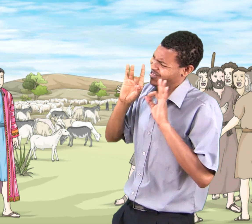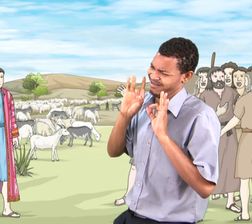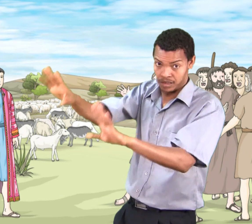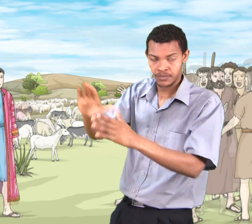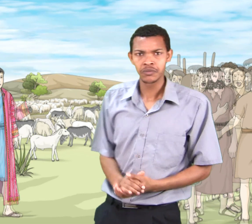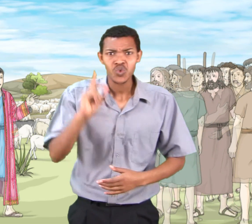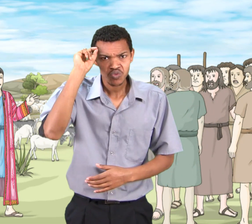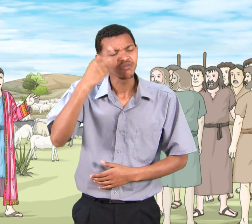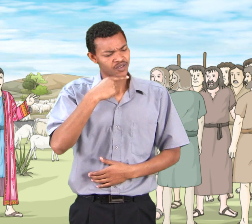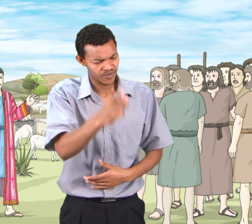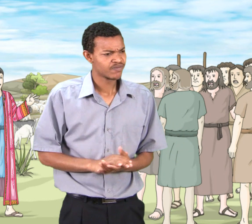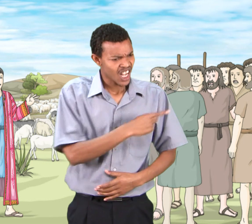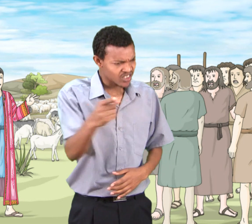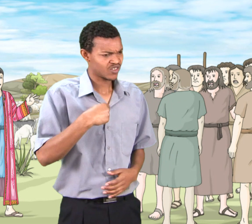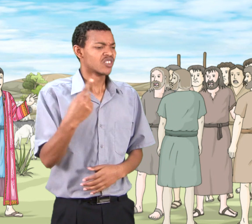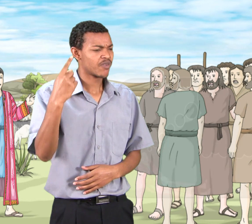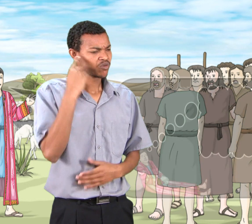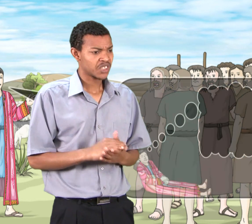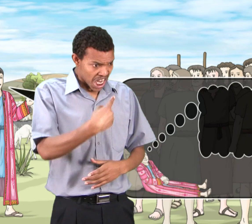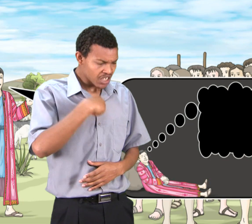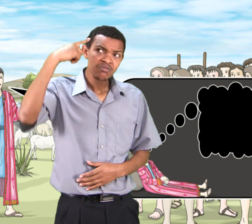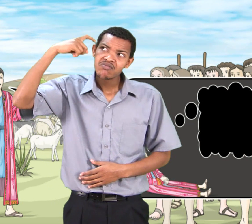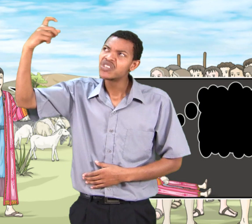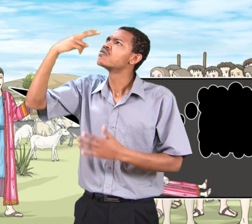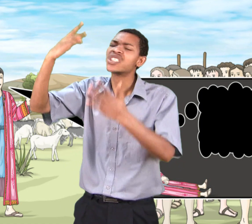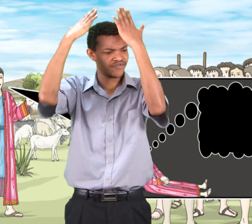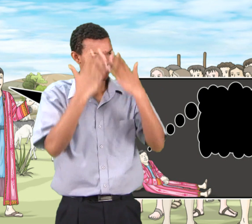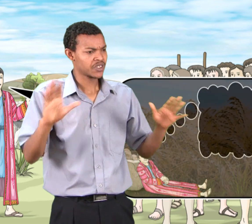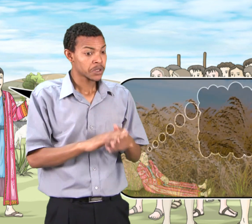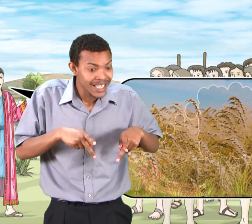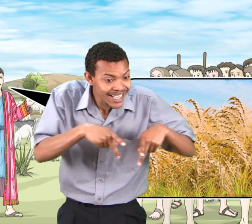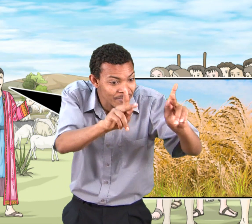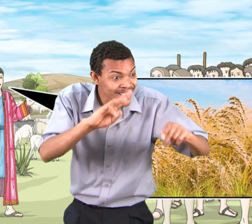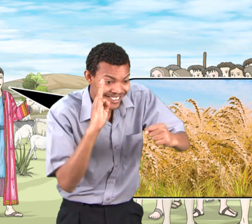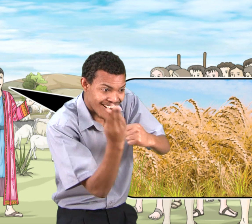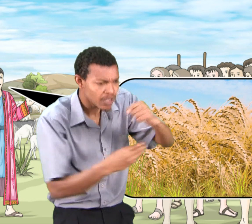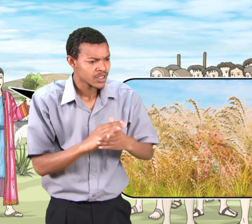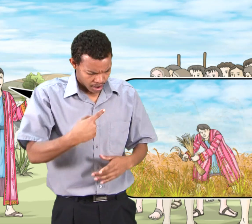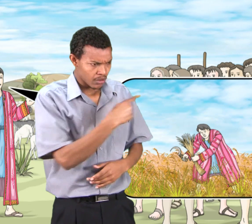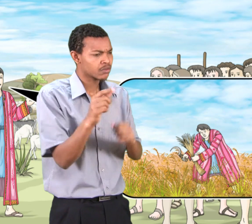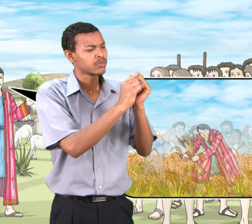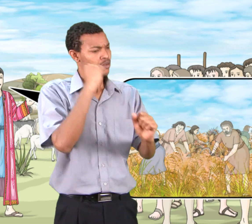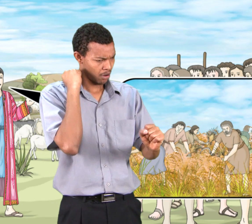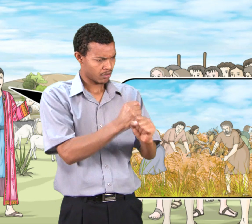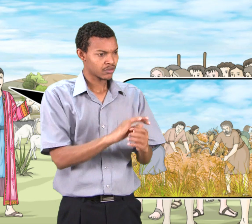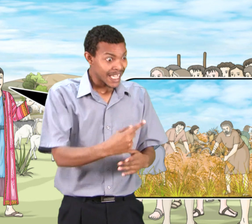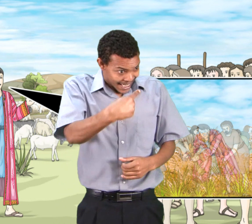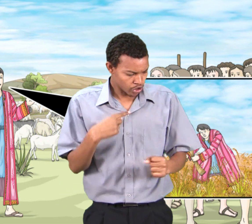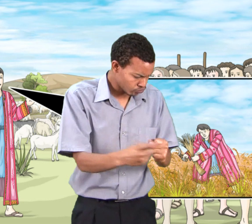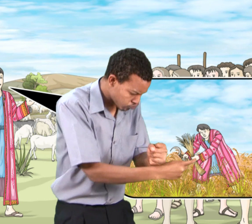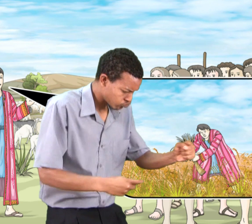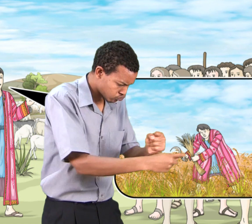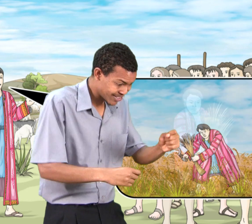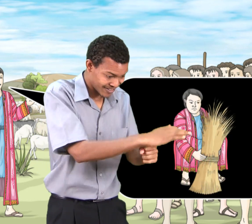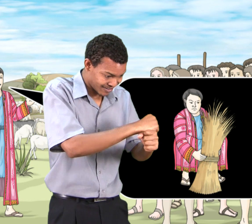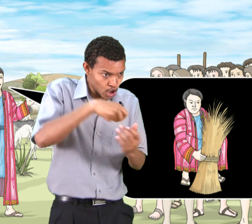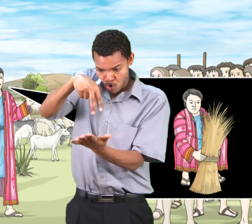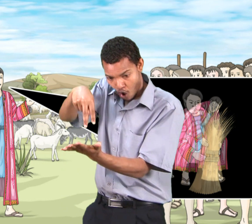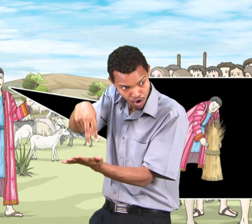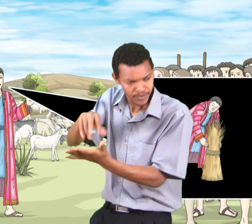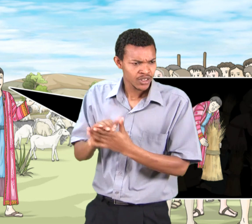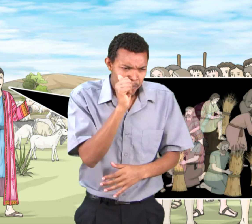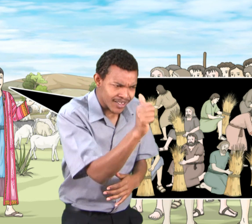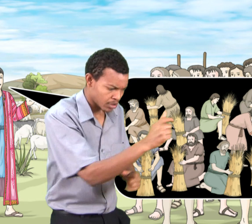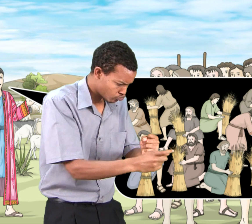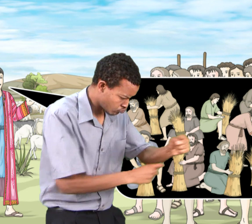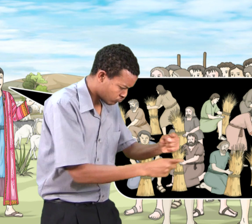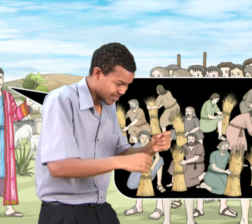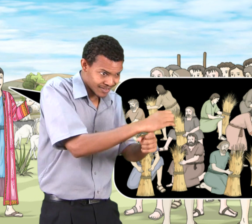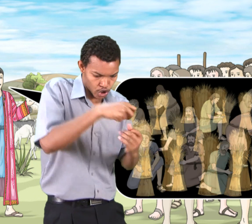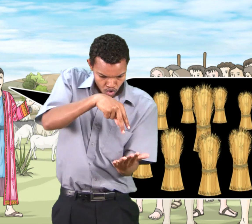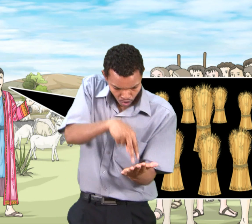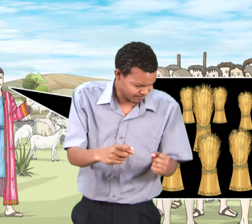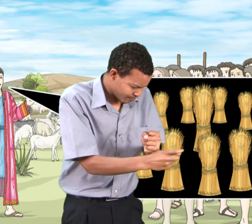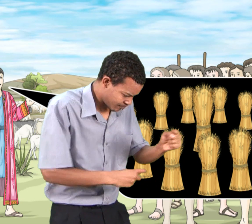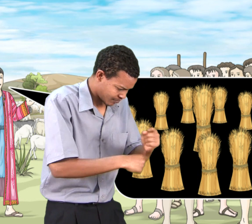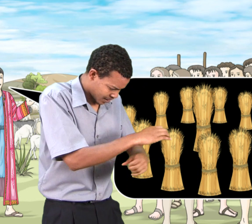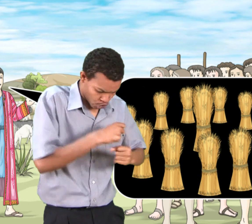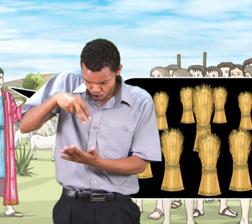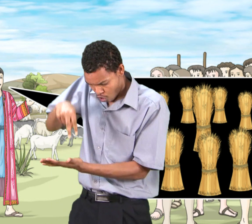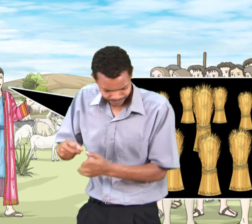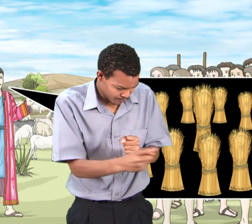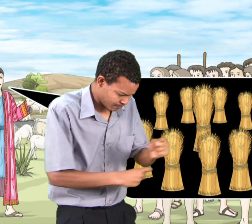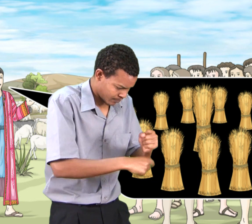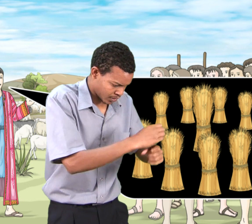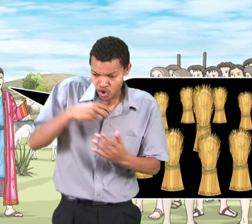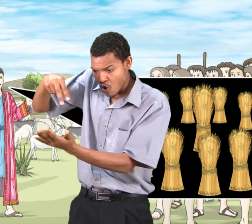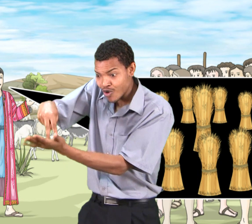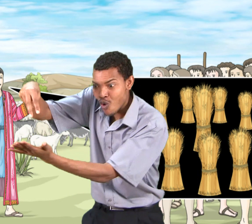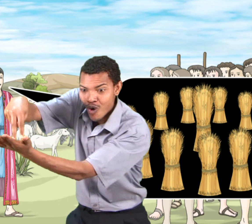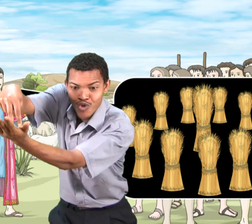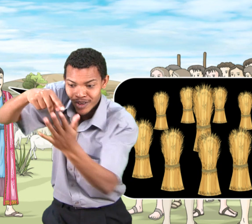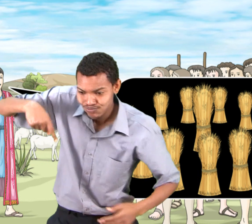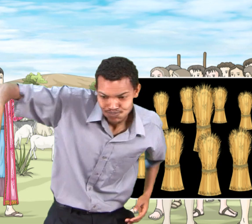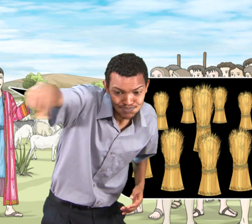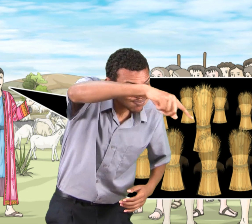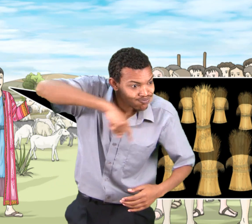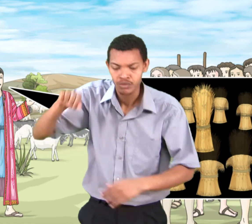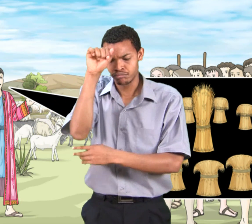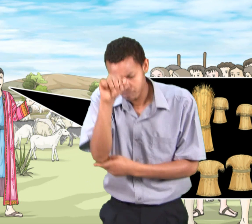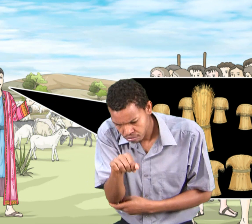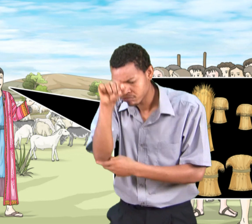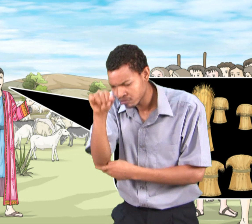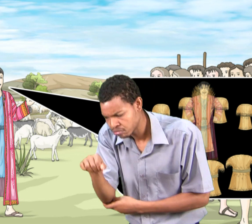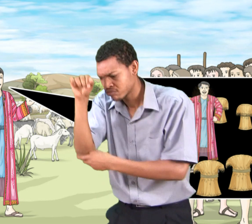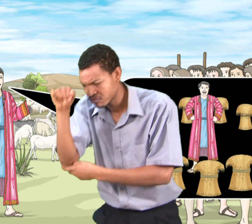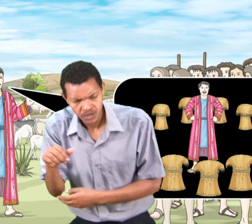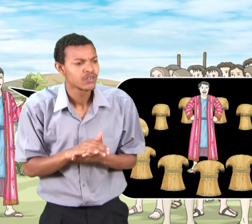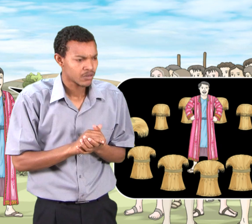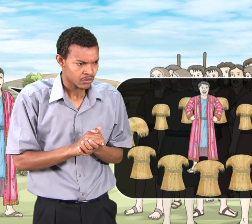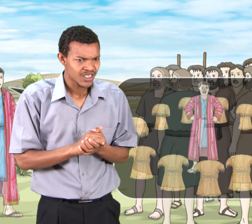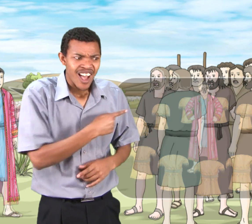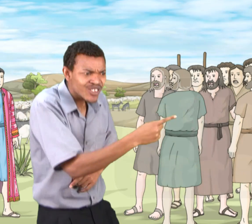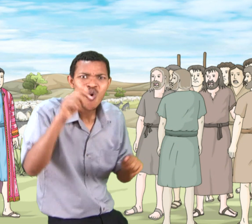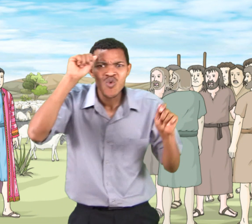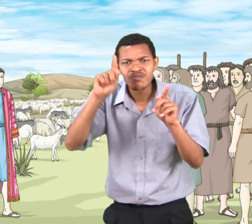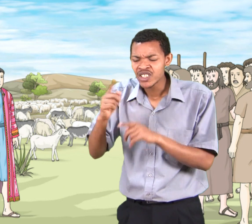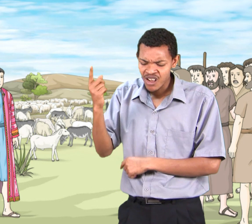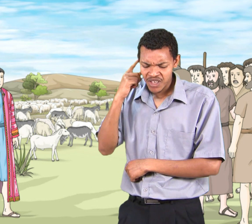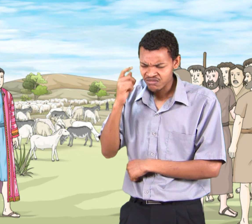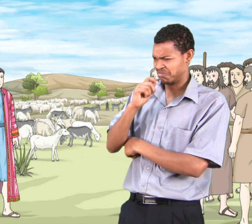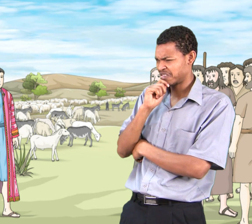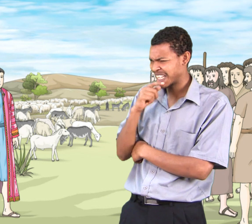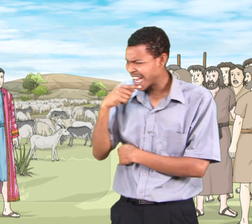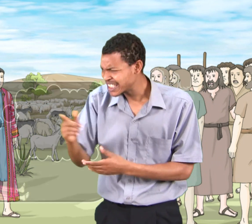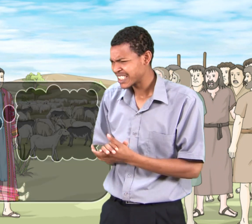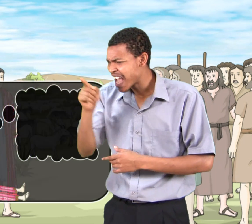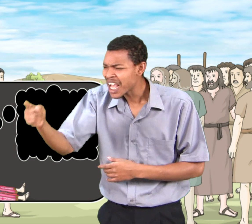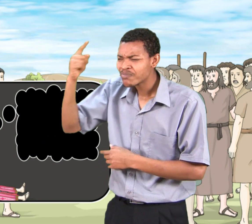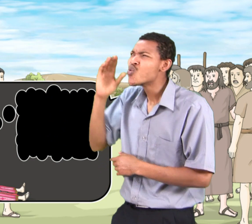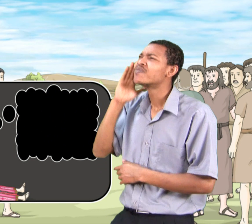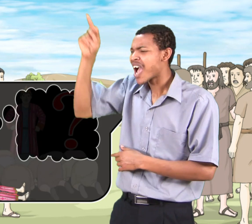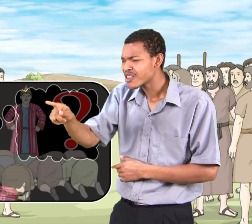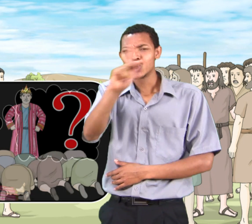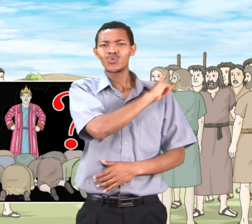He said to them, “Listen to this dream I had: We were binding sheaves of grain in the field, and suddenly my sheaf rose and stood upright, while your sheaves gathered around and bowed down to mine.”